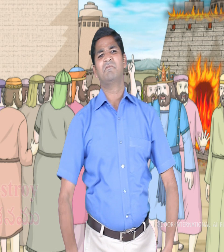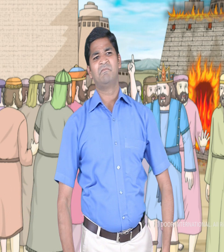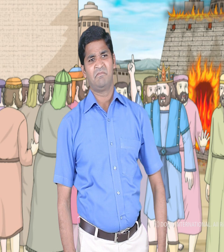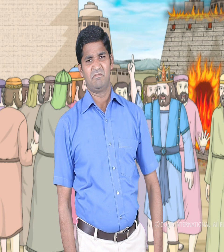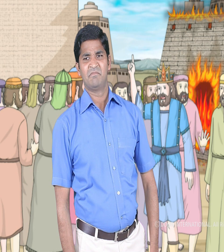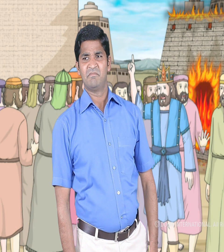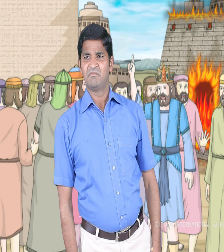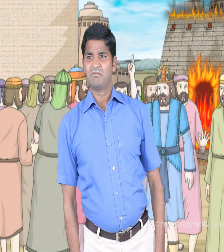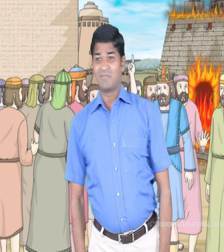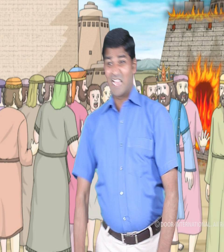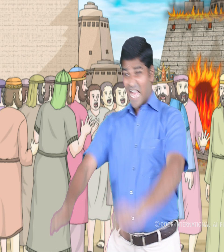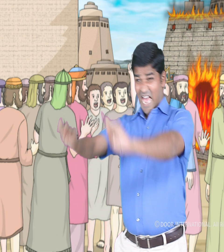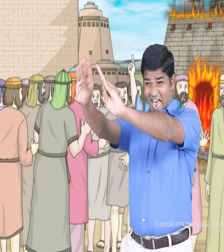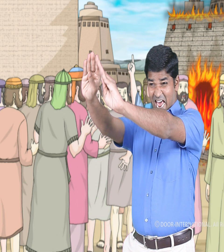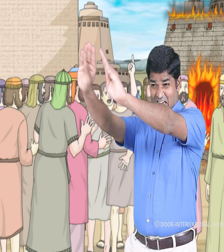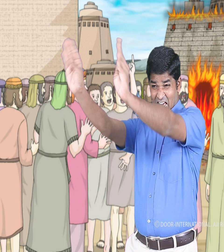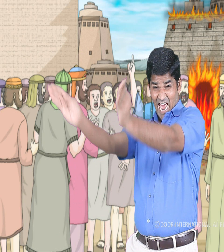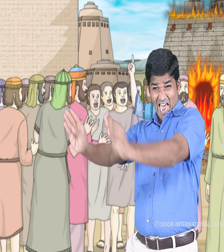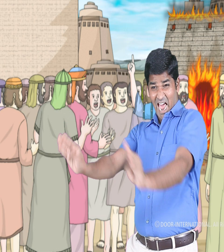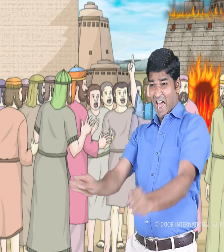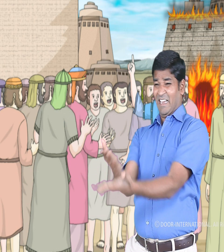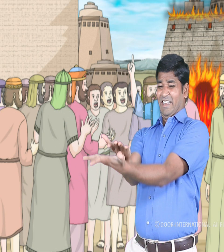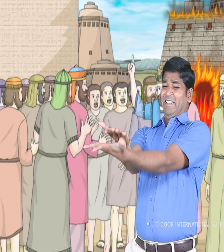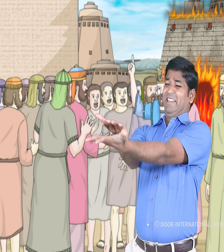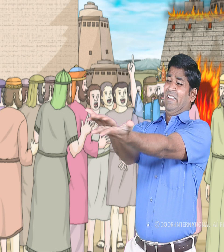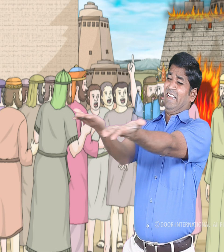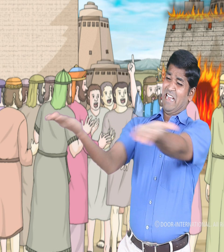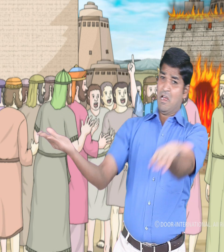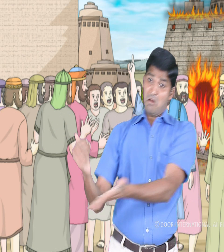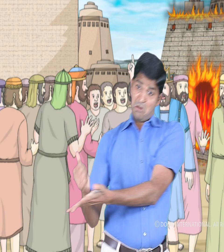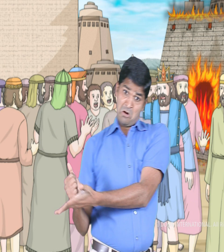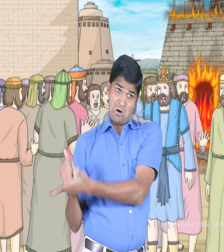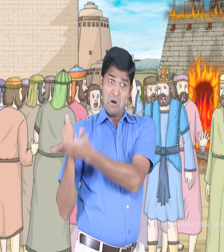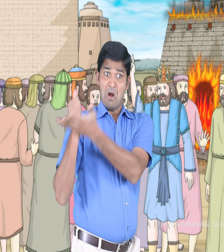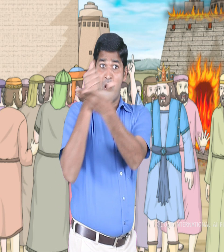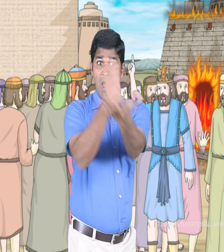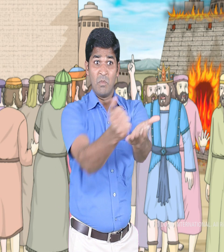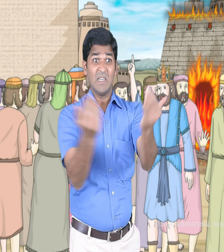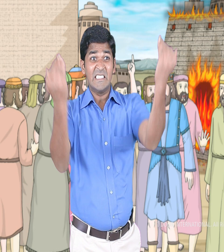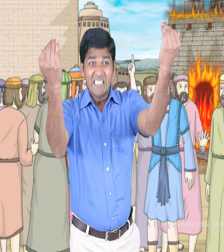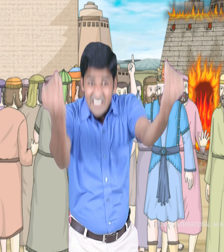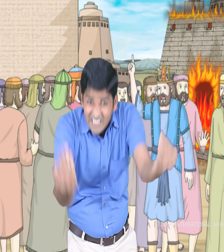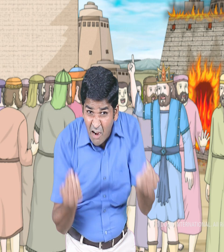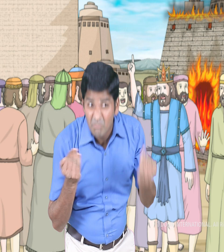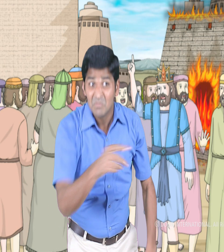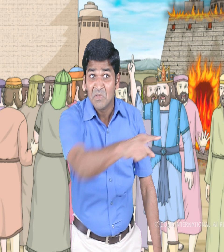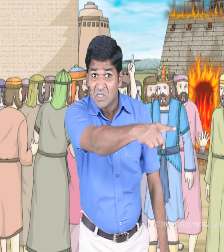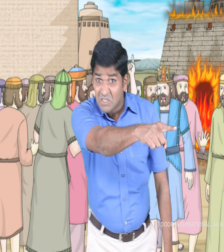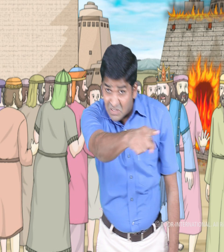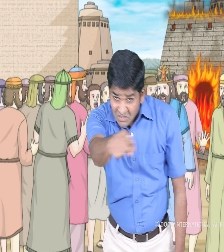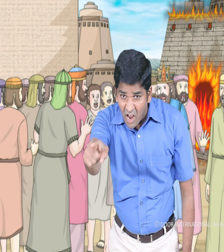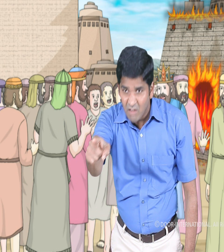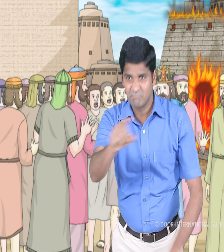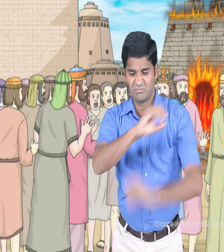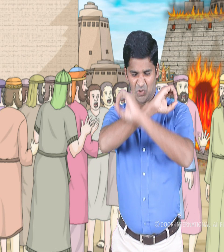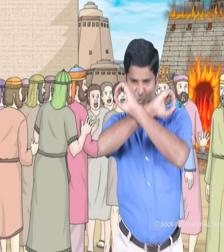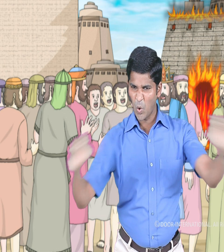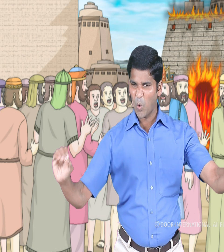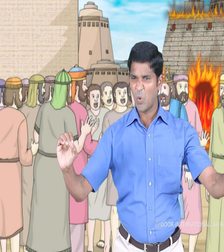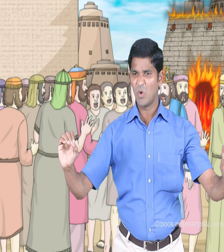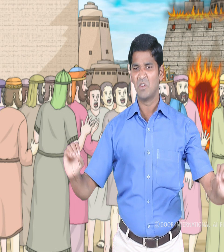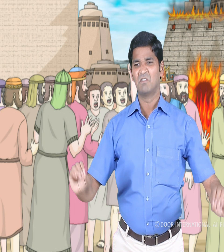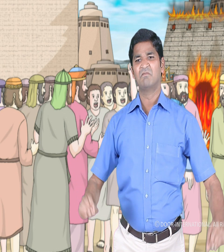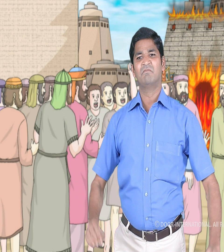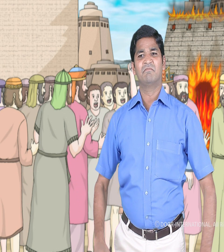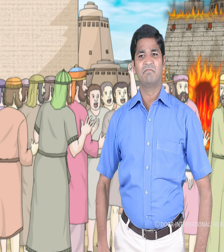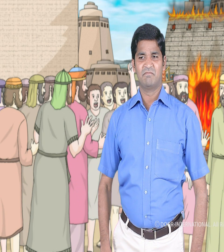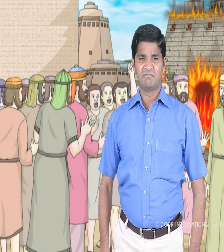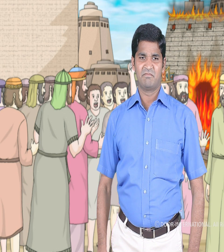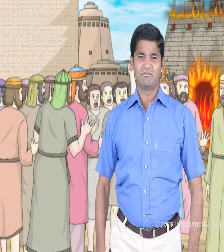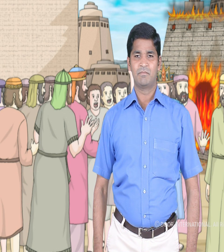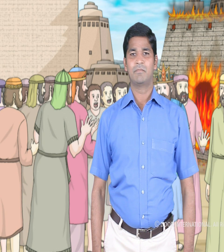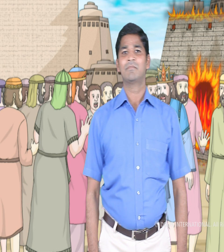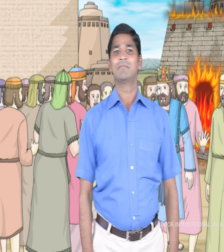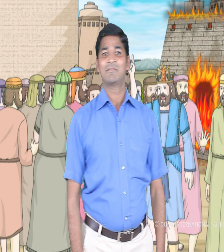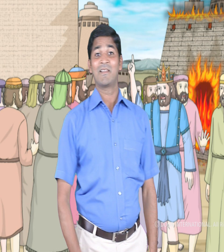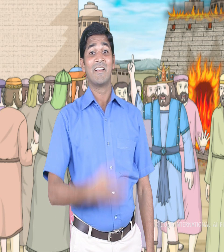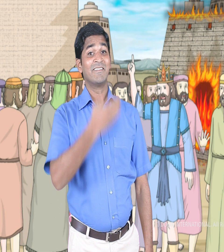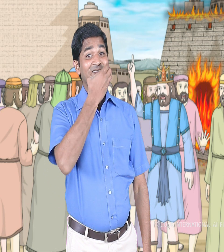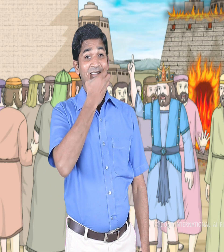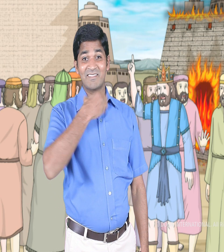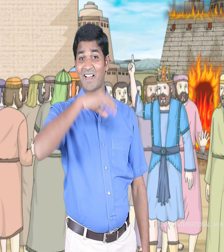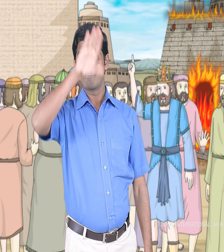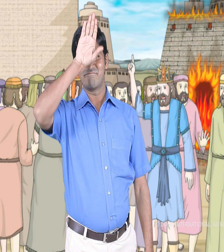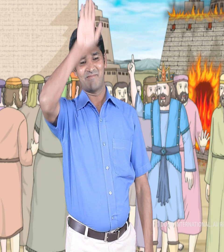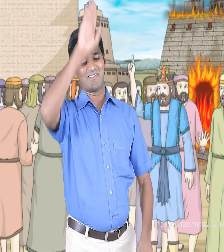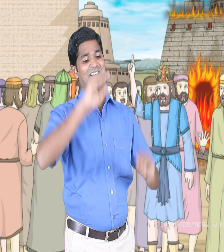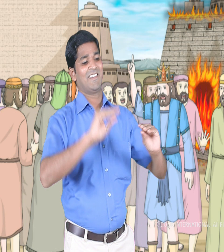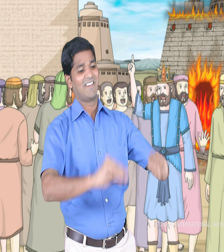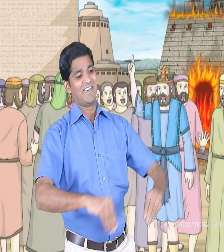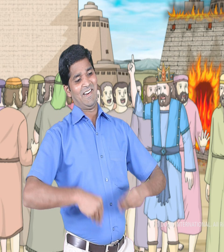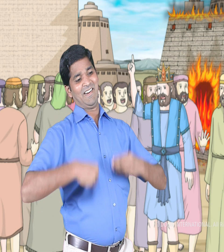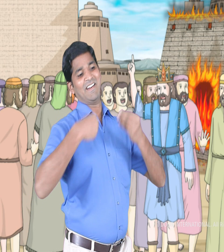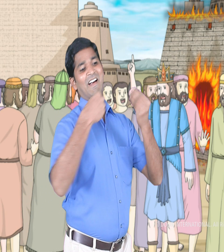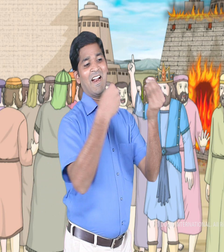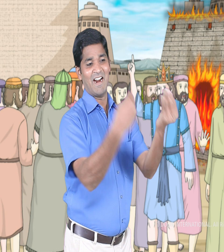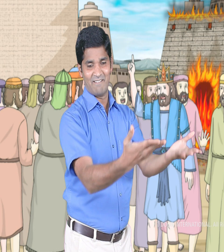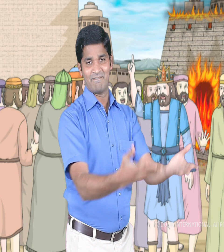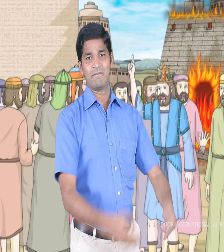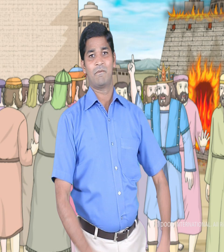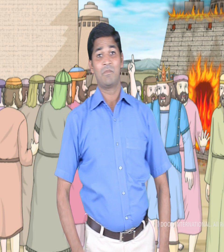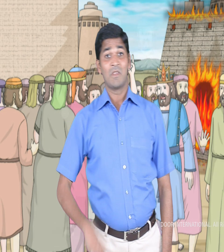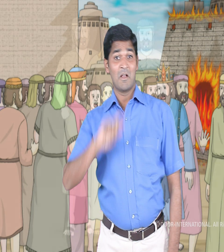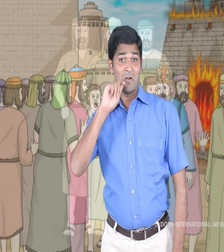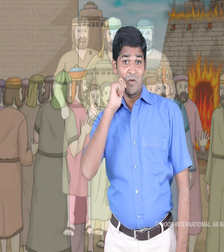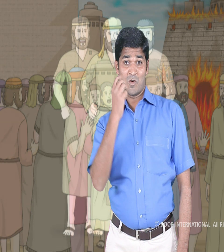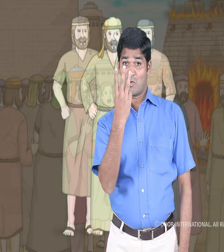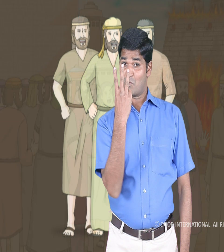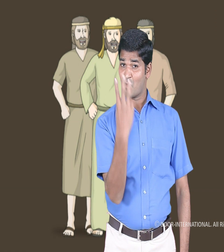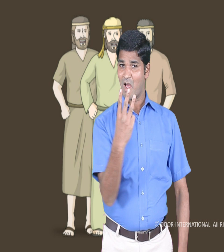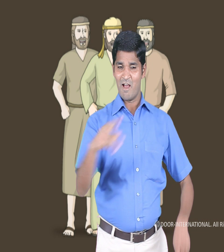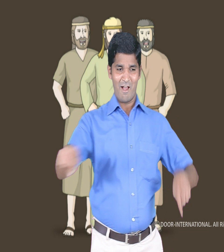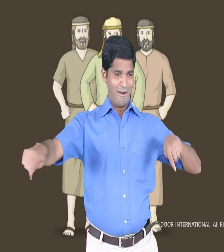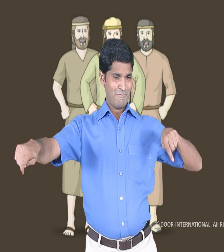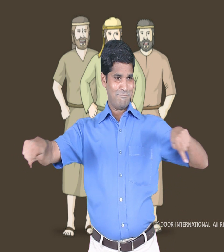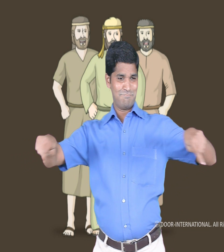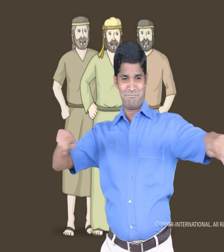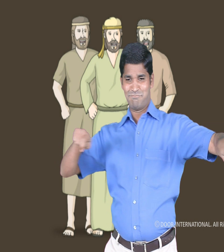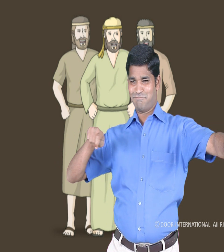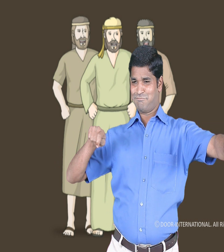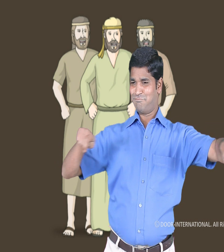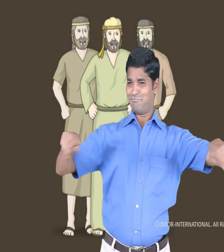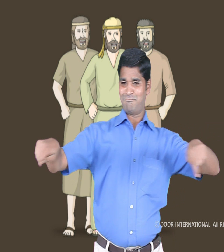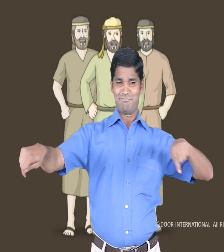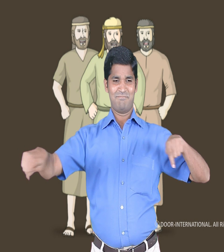For there is no other god who can deliver in this way.”